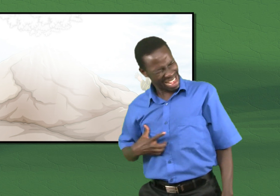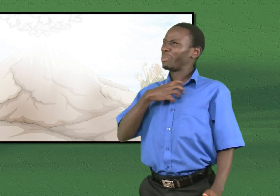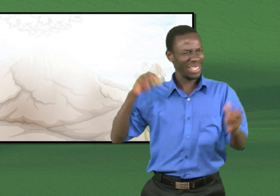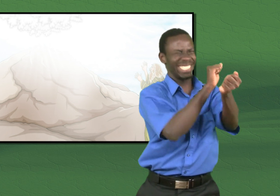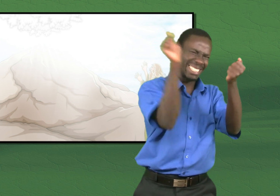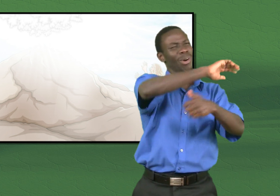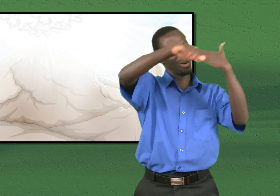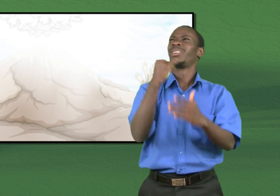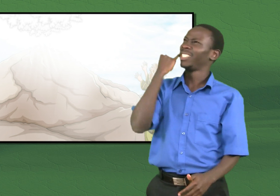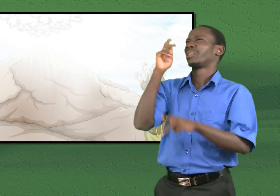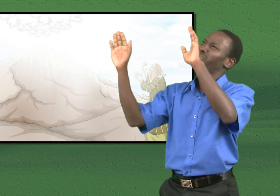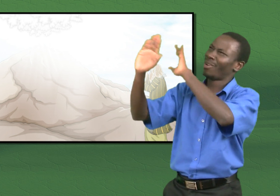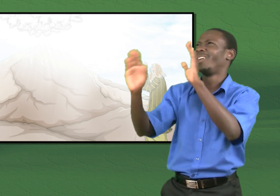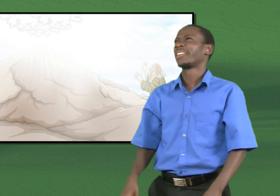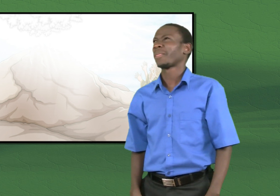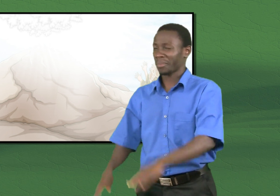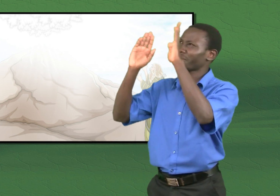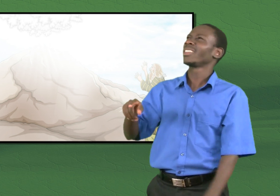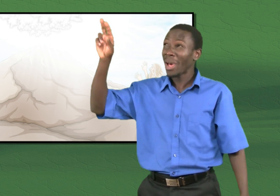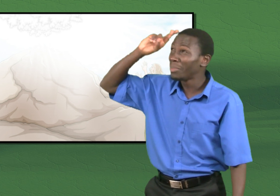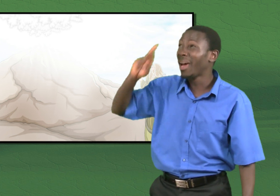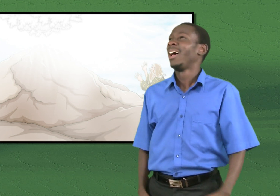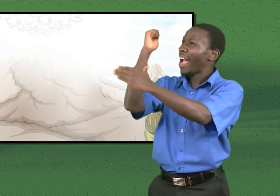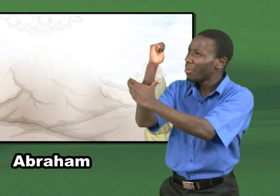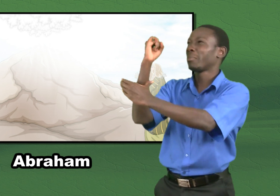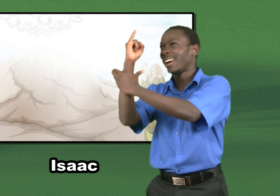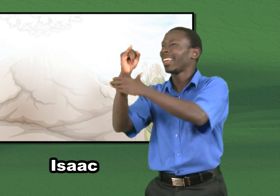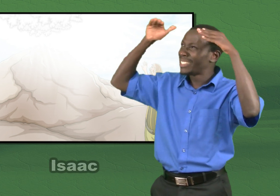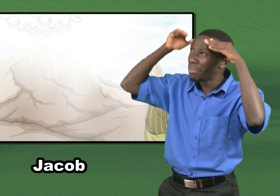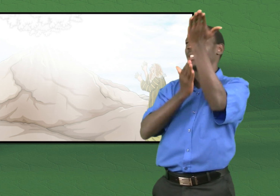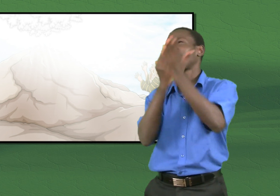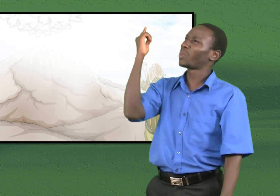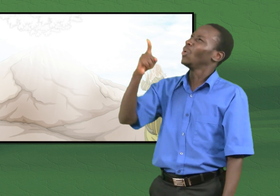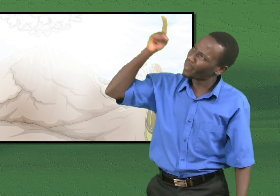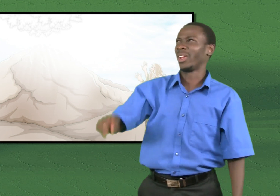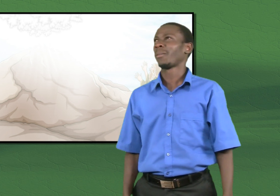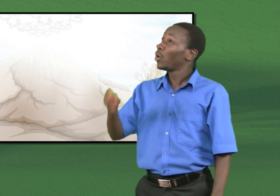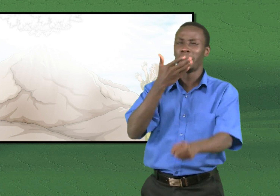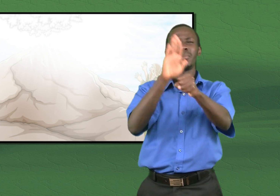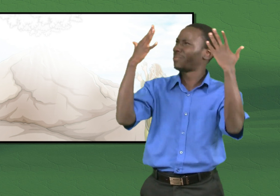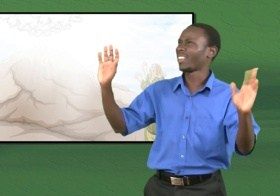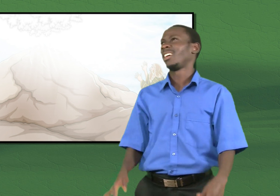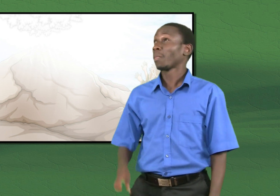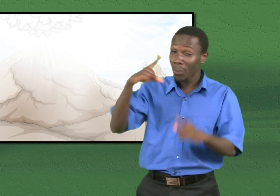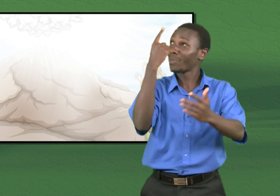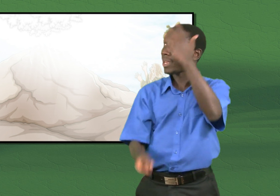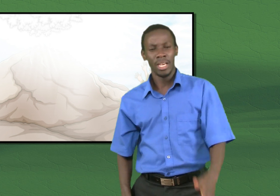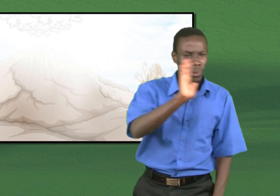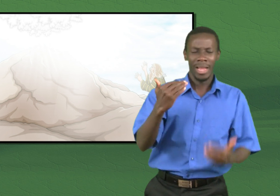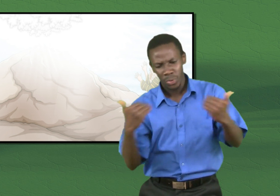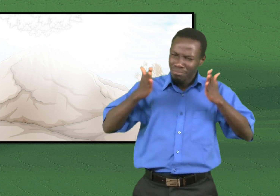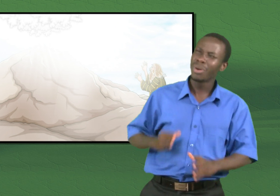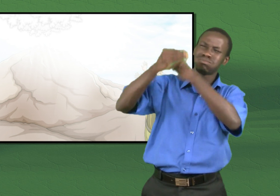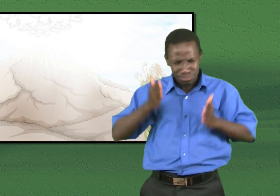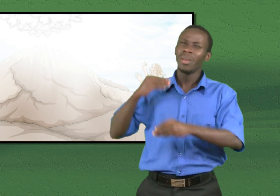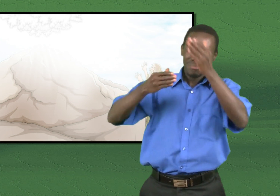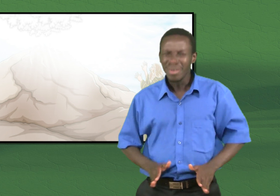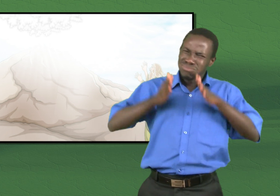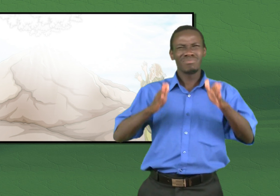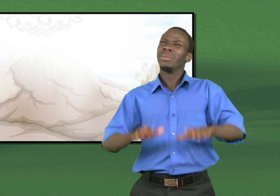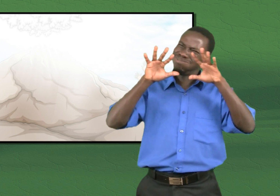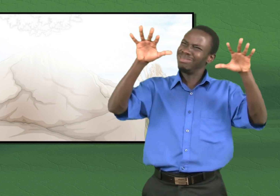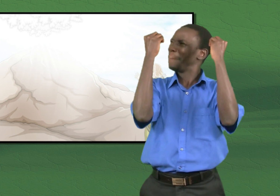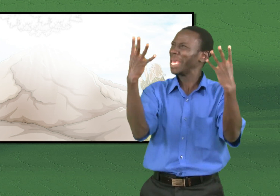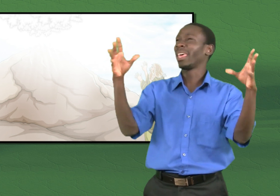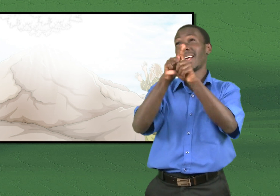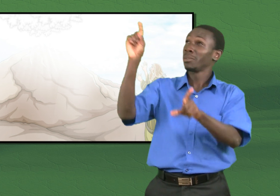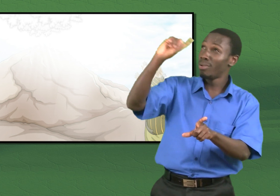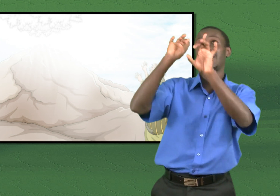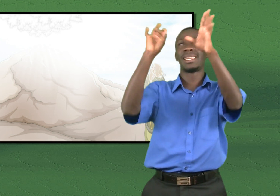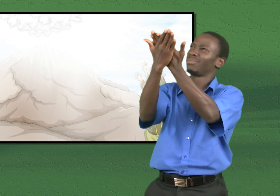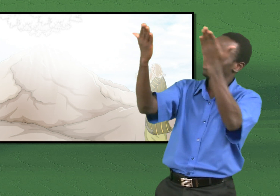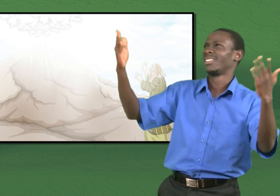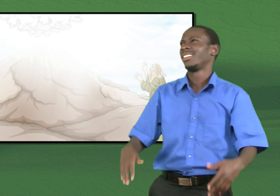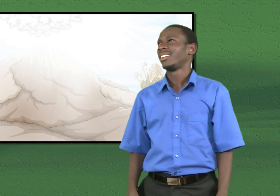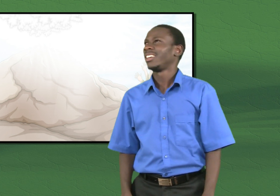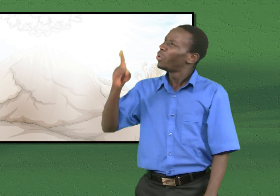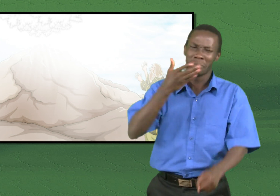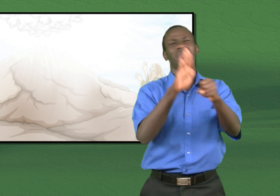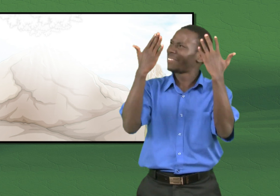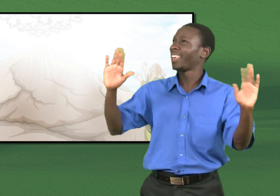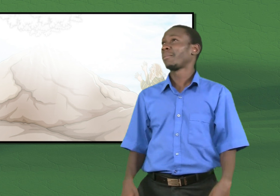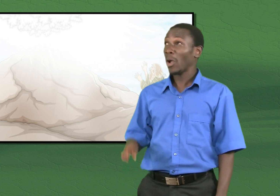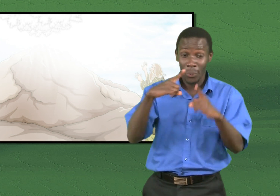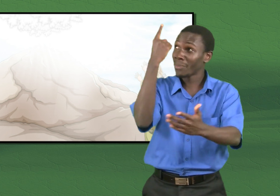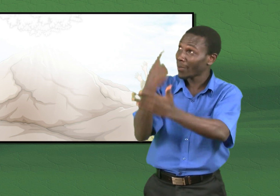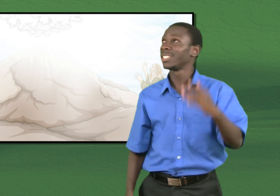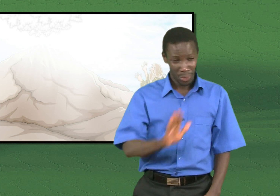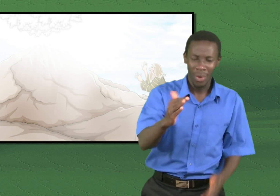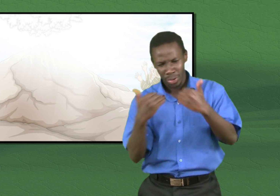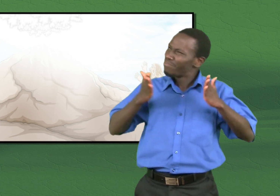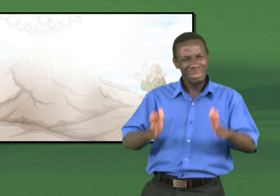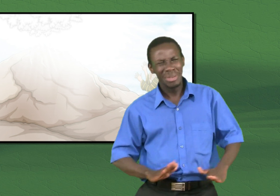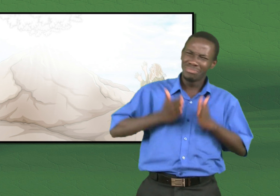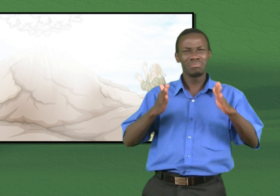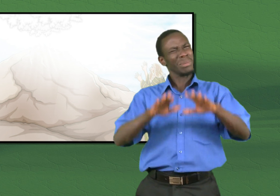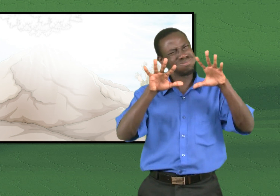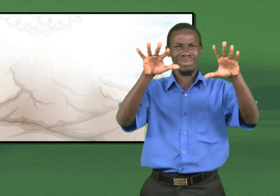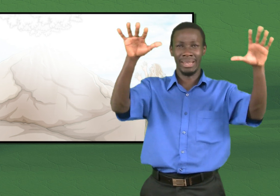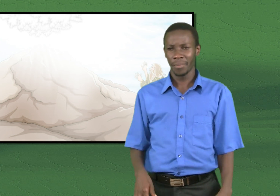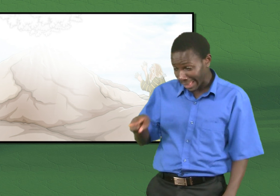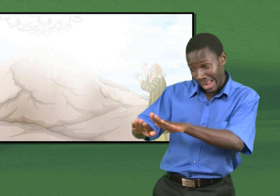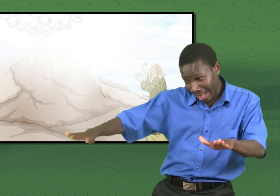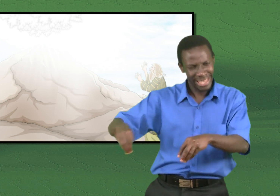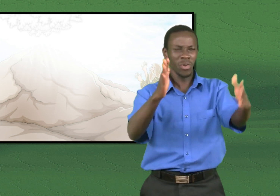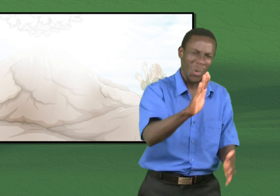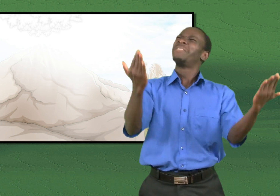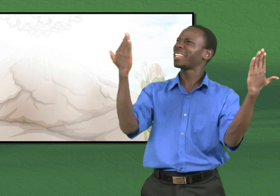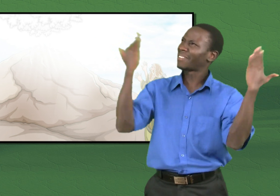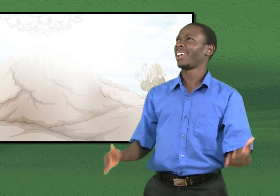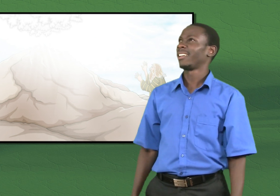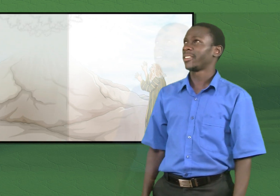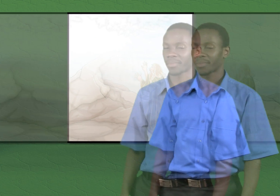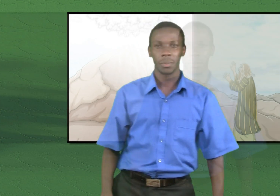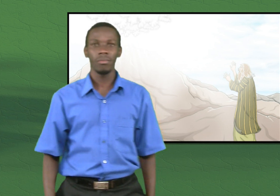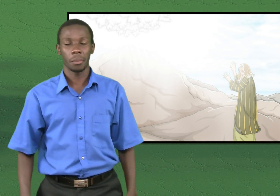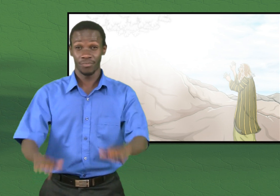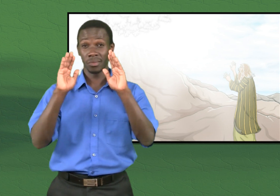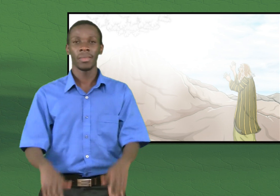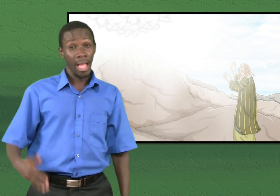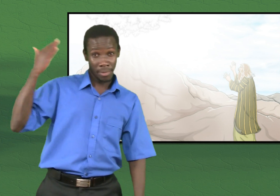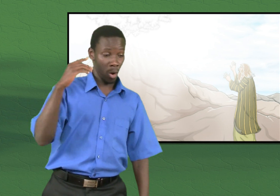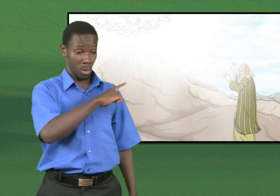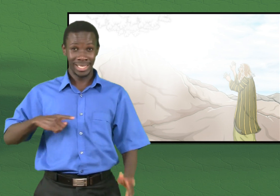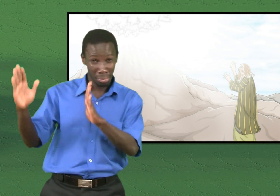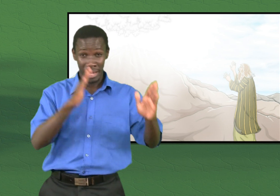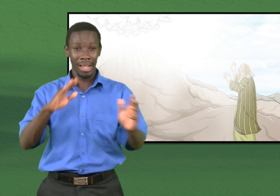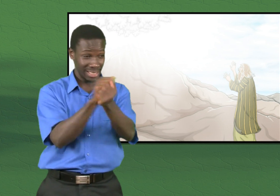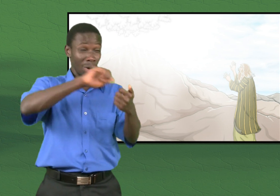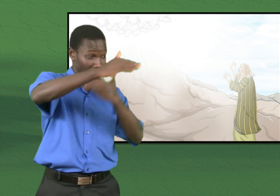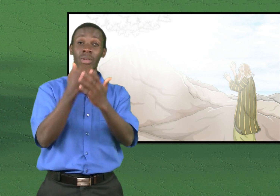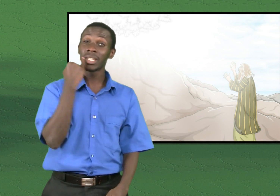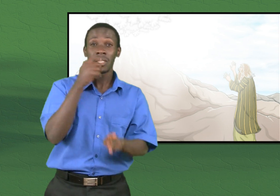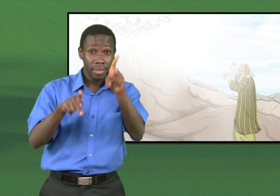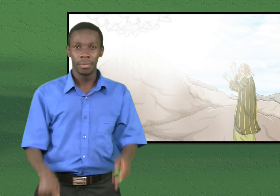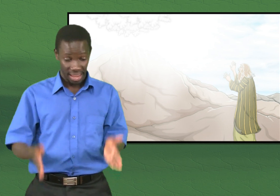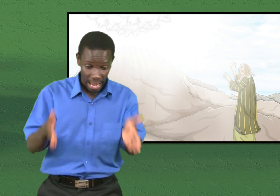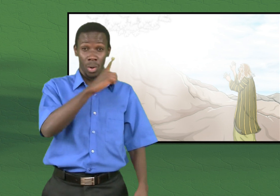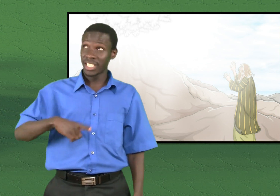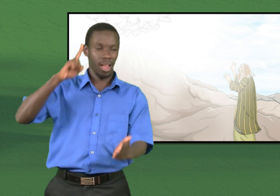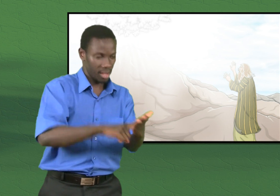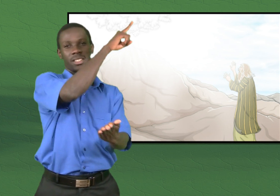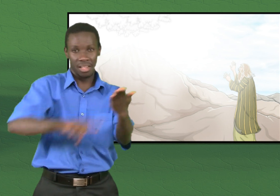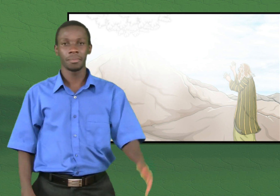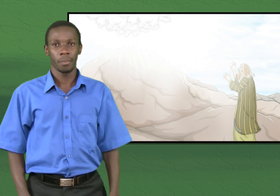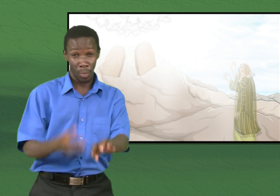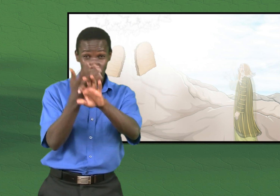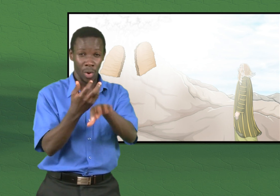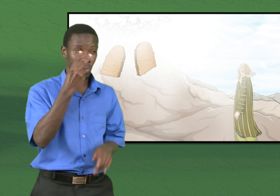Remember Your servants Abraham, Isaac, and Israel, to whom You swore by Your very self when You declared, ‘I will make your descendants as numerous as the stars in the sky, and I will give your descendants all this land that I have promised, and it shall be their inheritance forever.’” So the LORD relented from the calamity He had threatened to bring on His people.